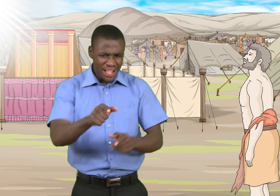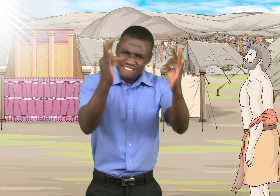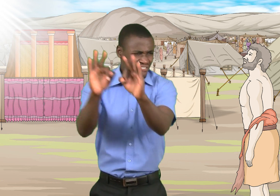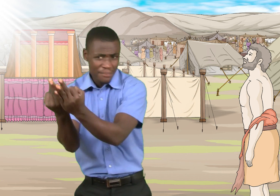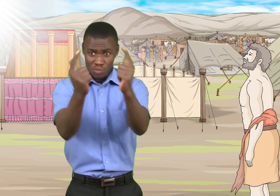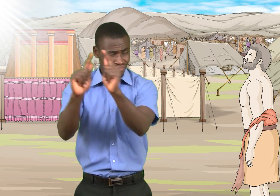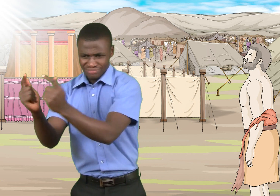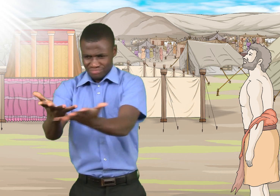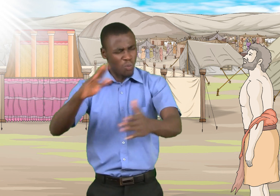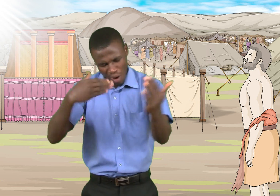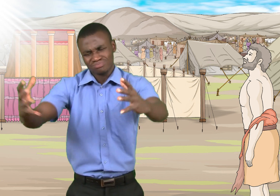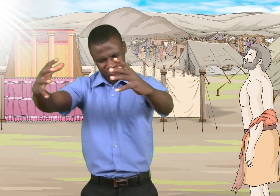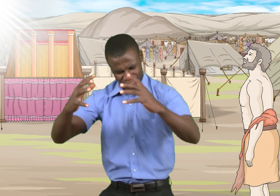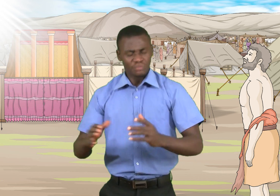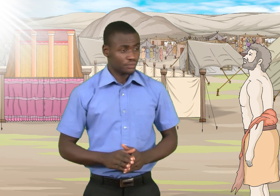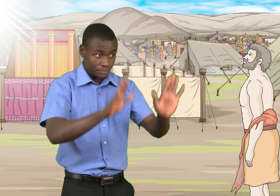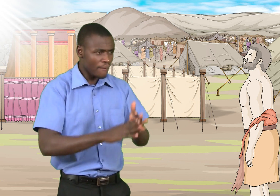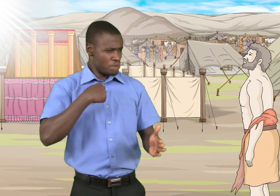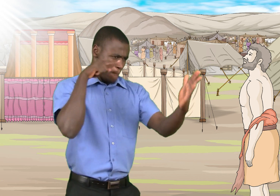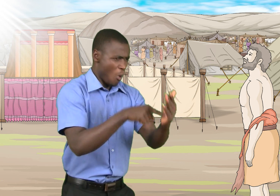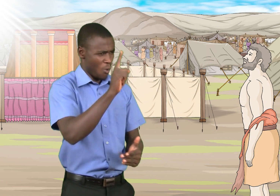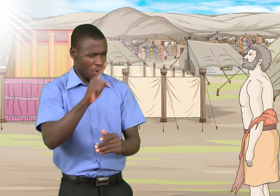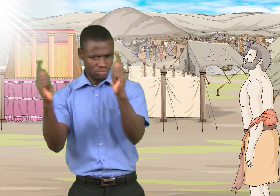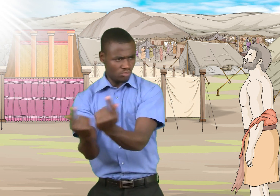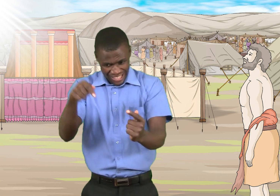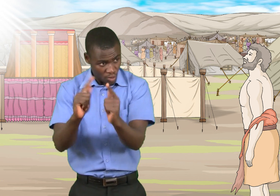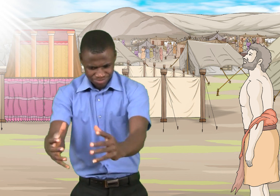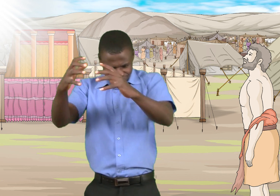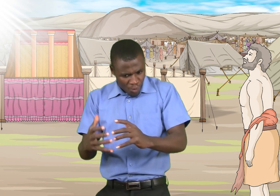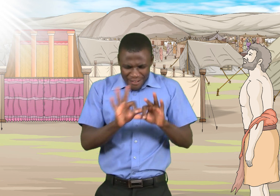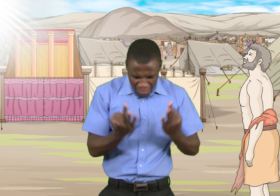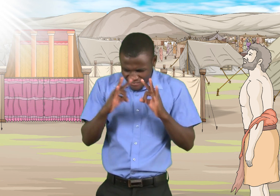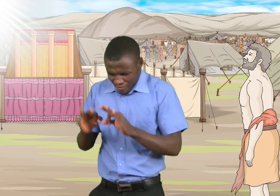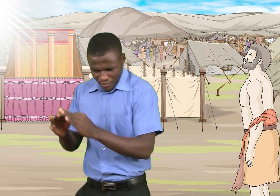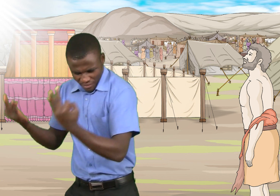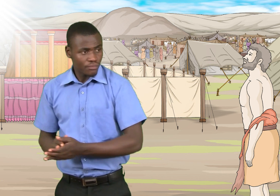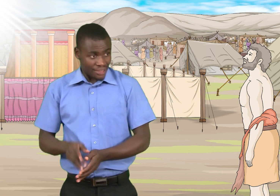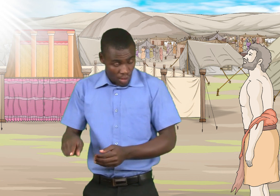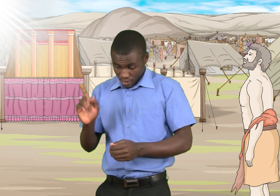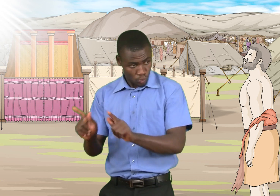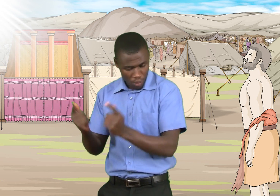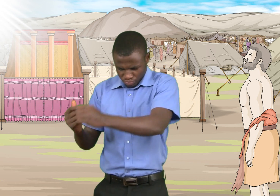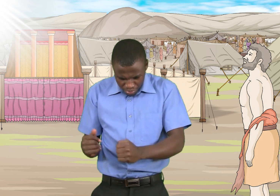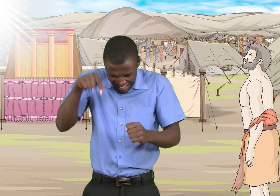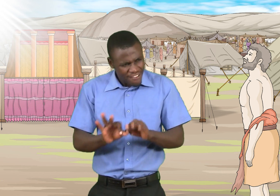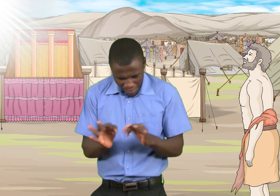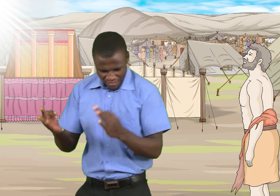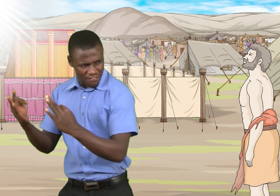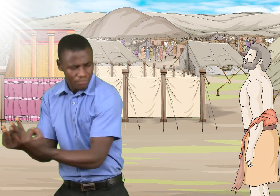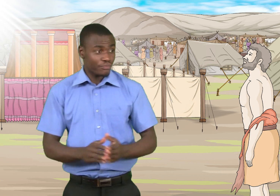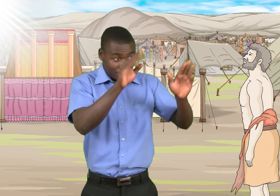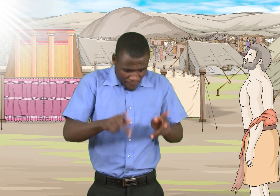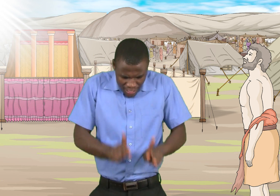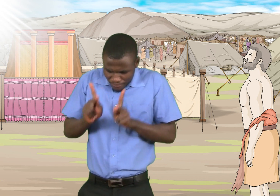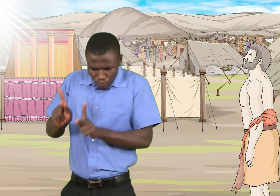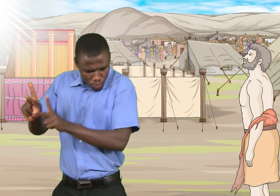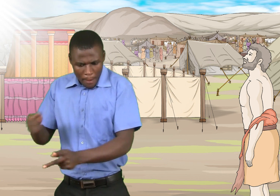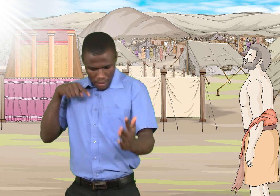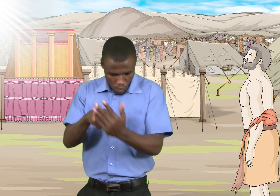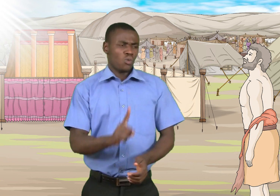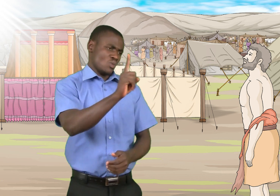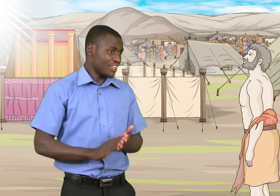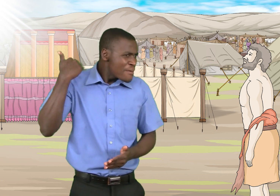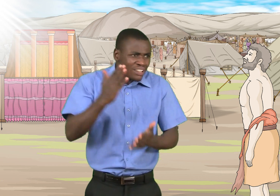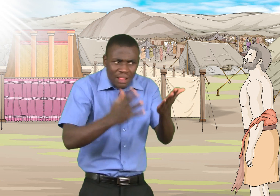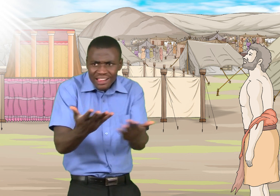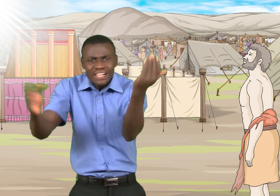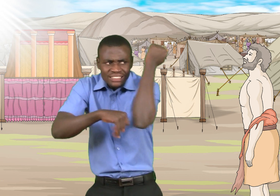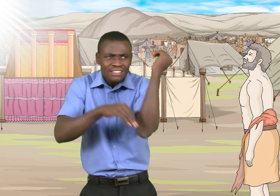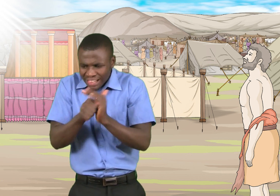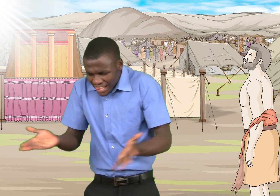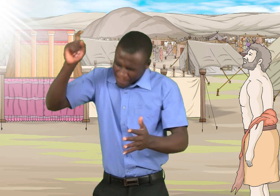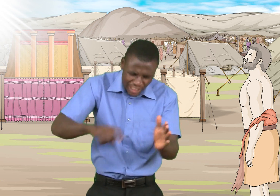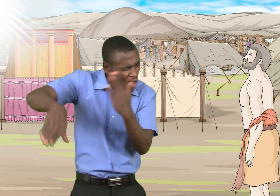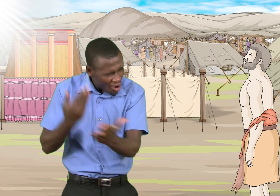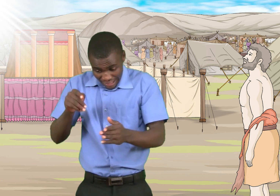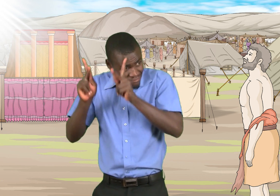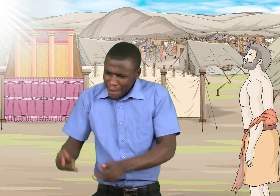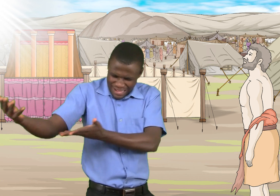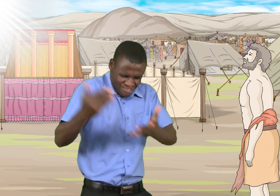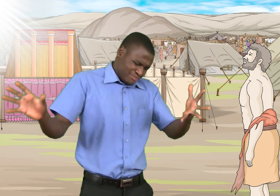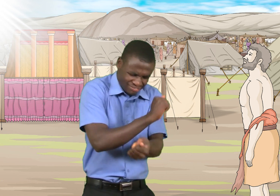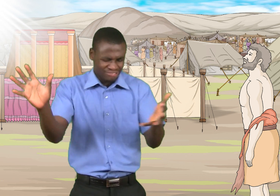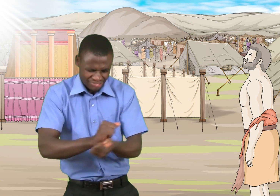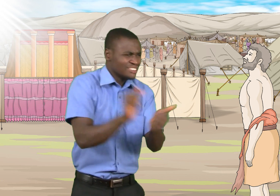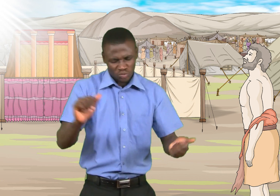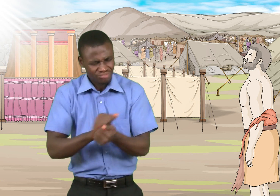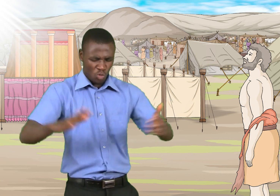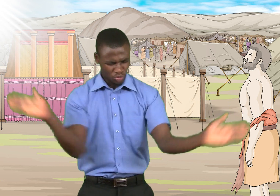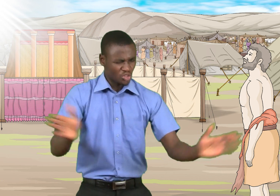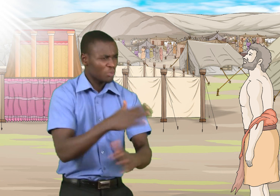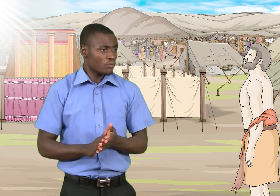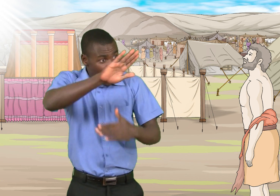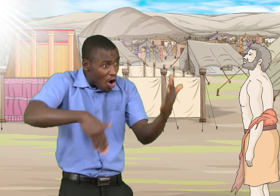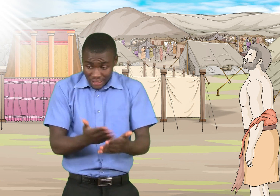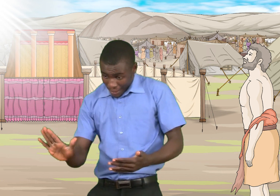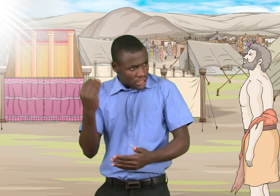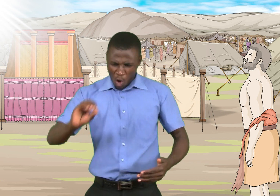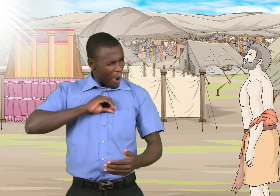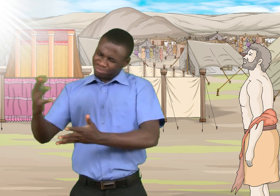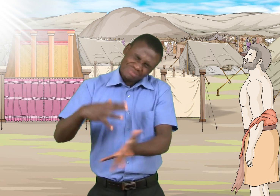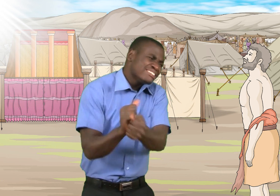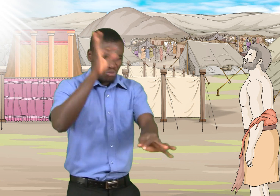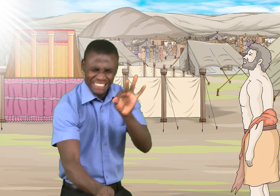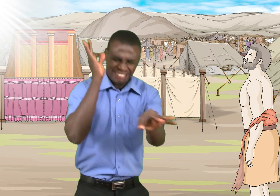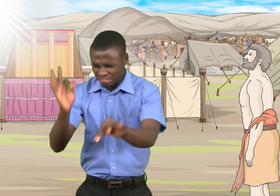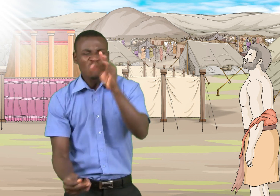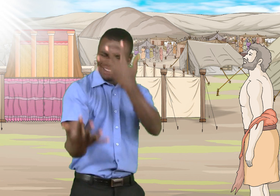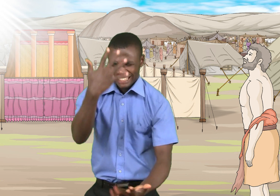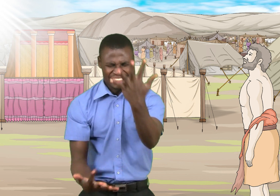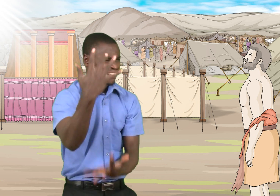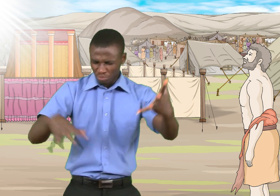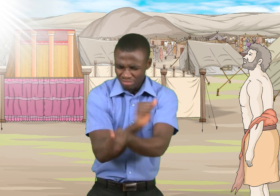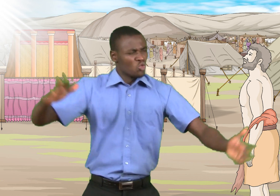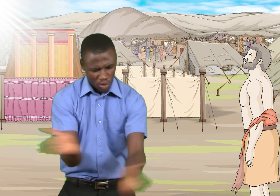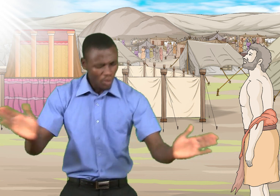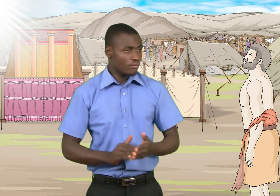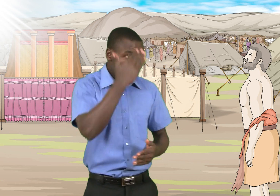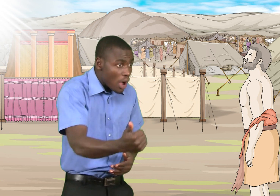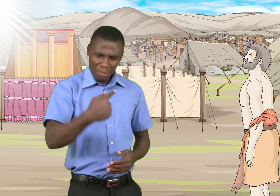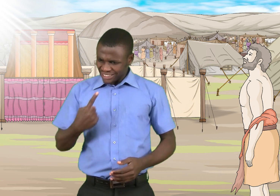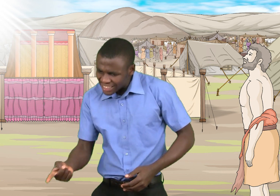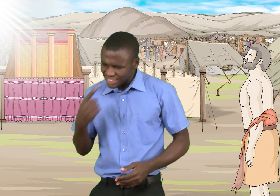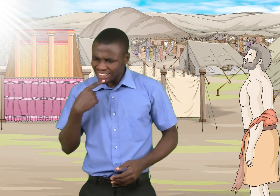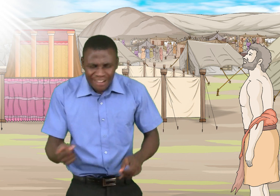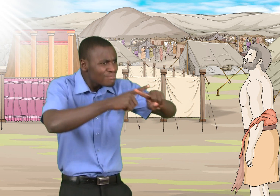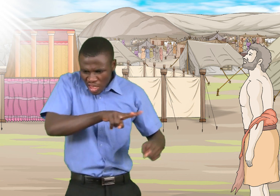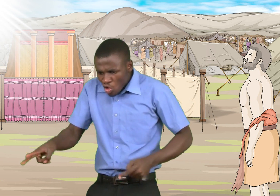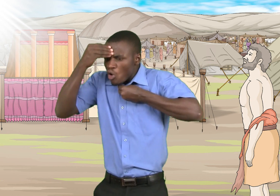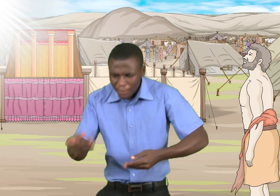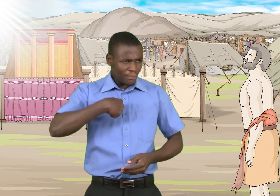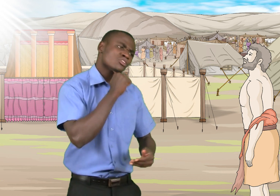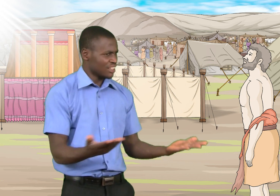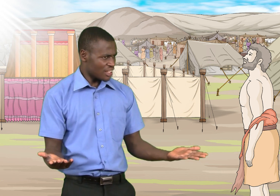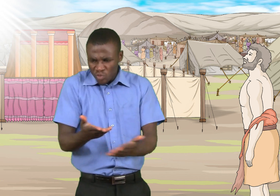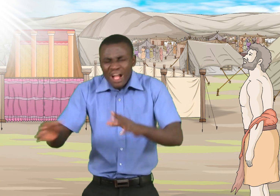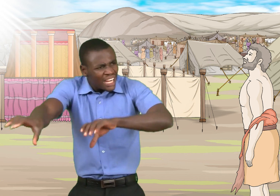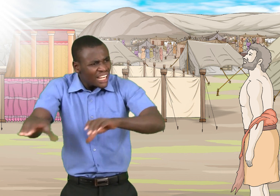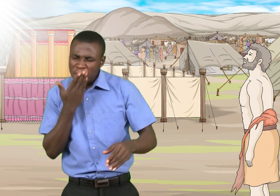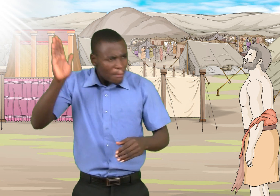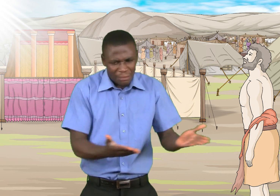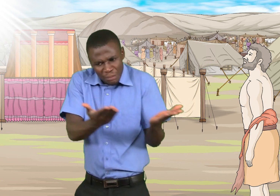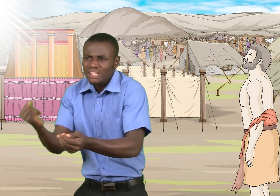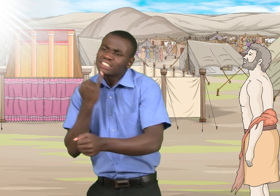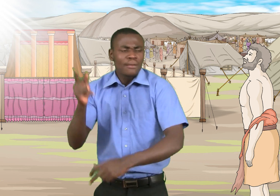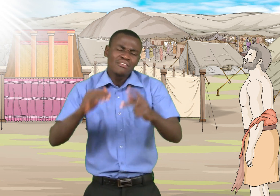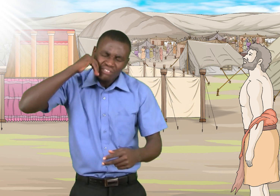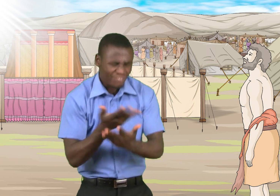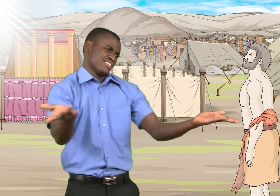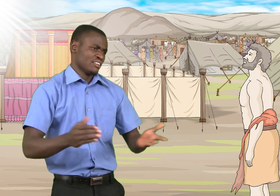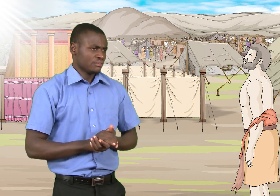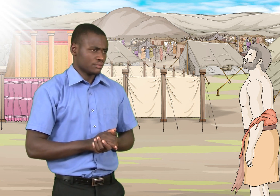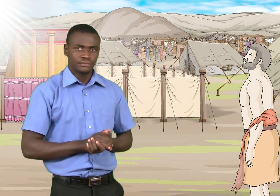Get up and consecrate the people, saying, ‘Consecrate yourselves for tomorrow, for this is what the LORD, the God of Israel, says: Among you, O Israel, there are things devoted to destruction.